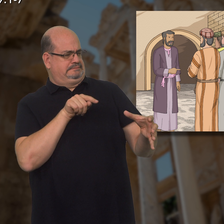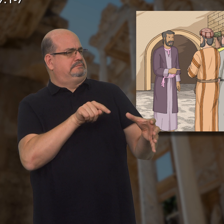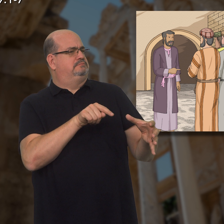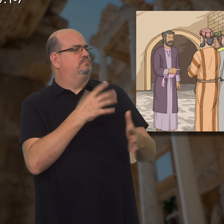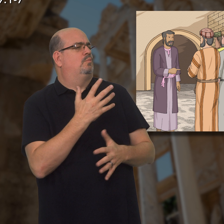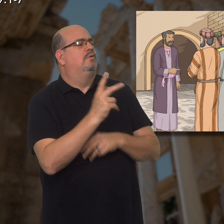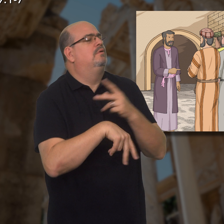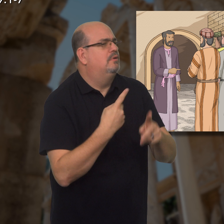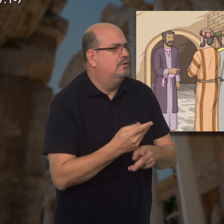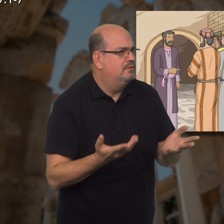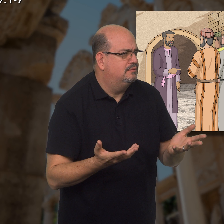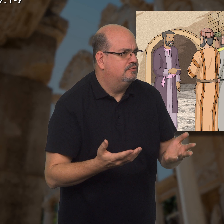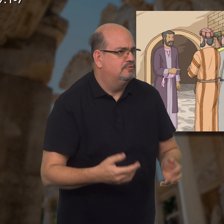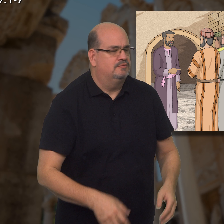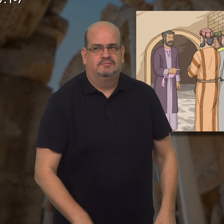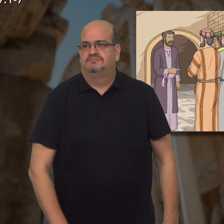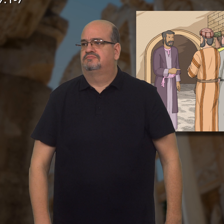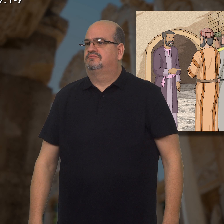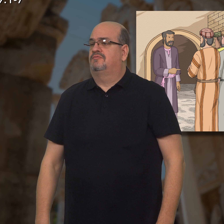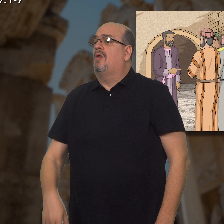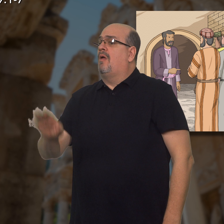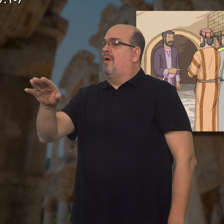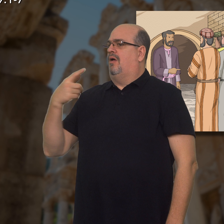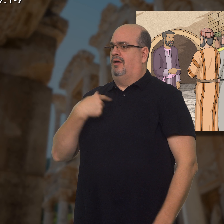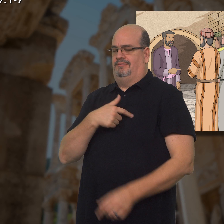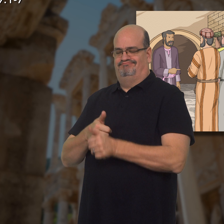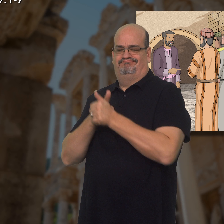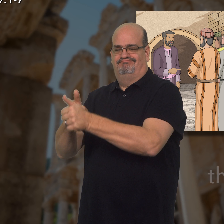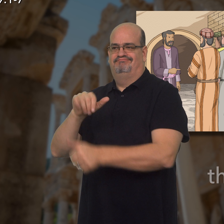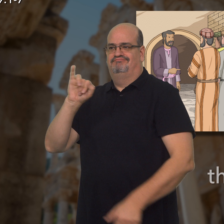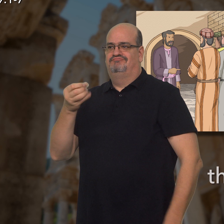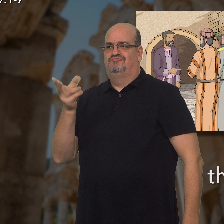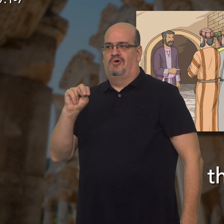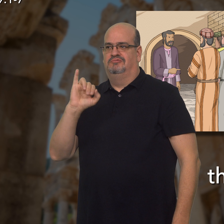Paul asked.